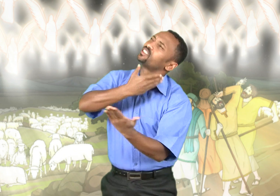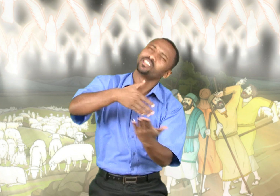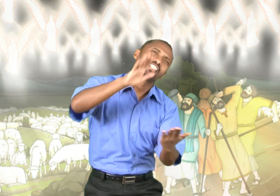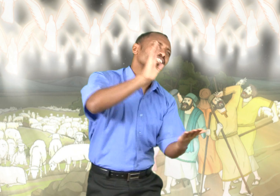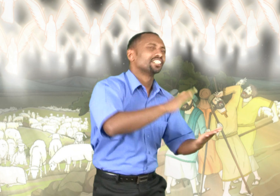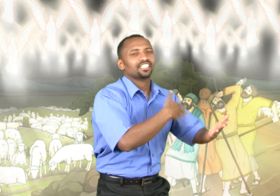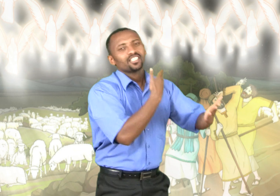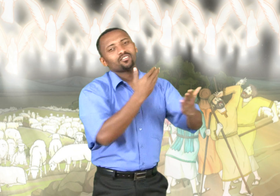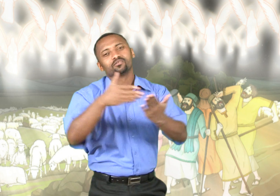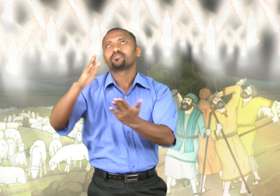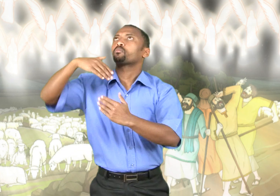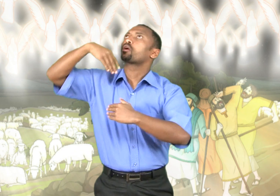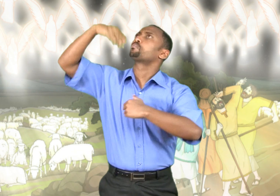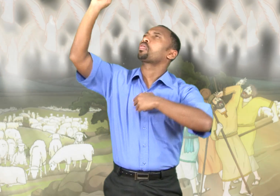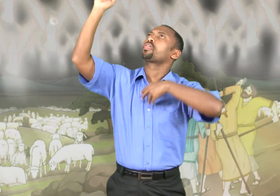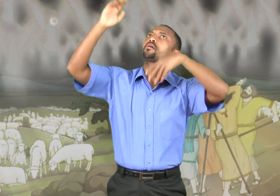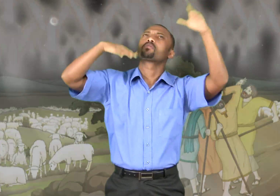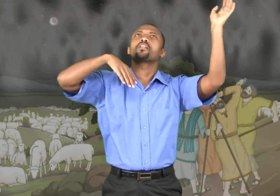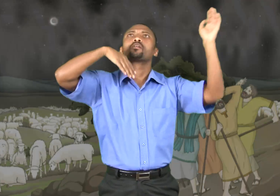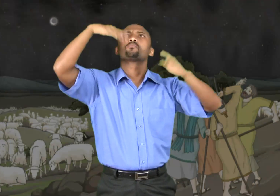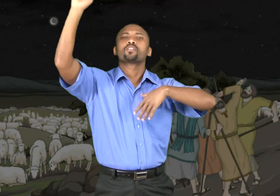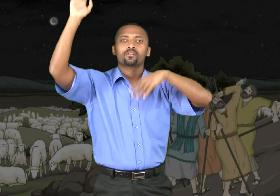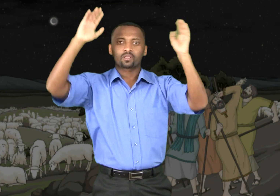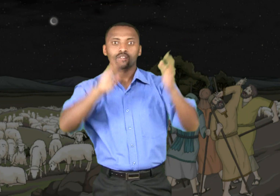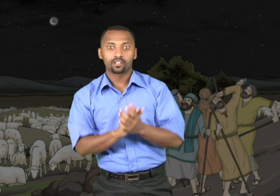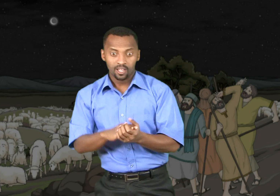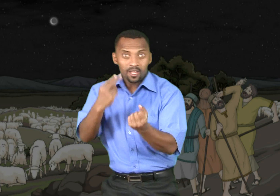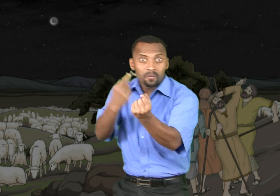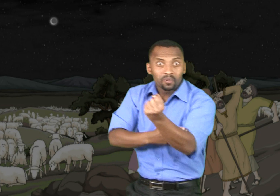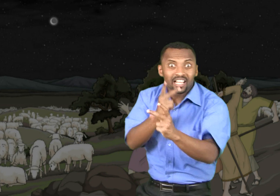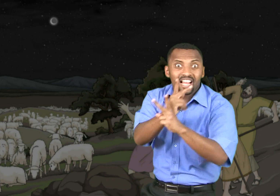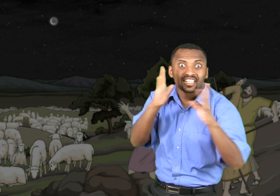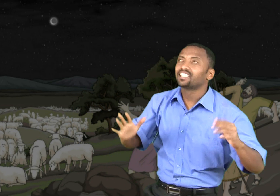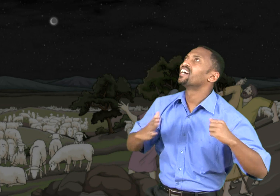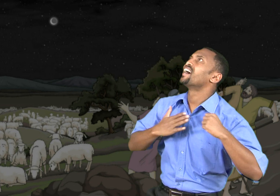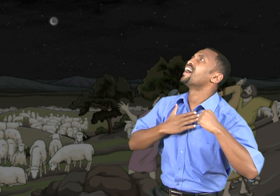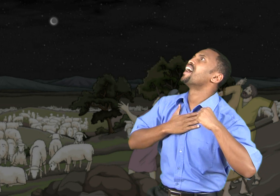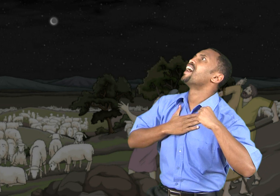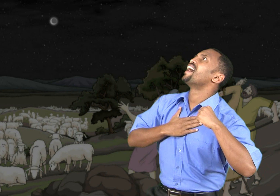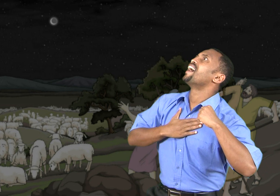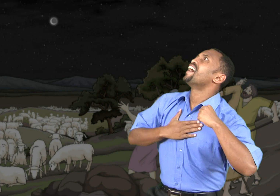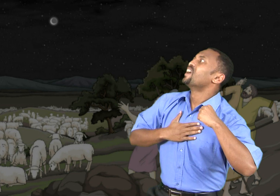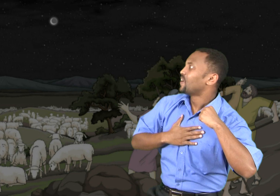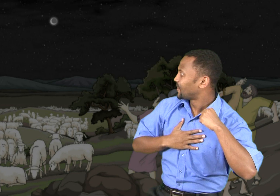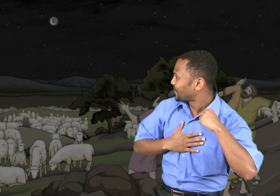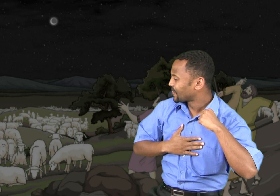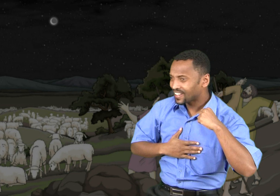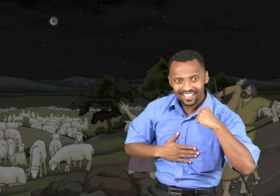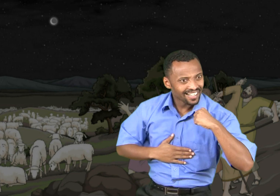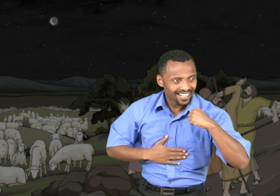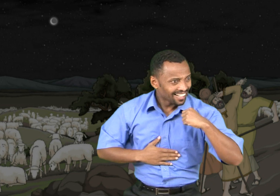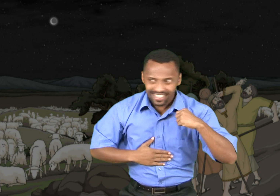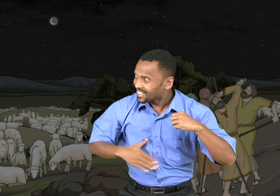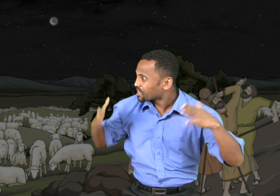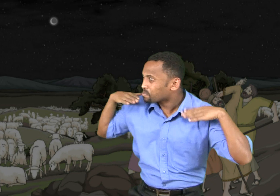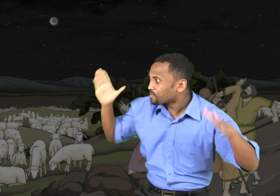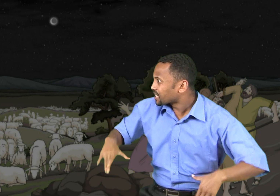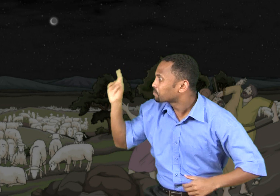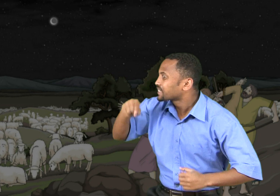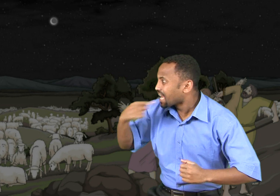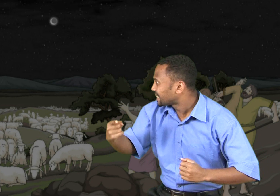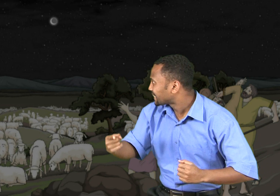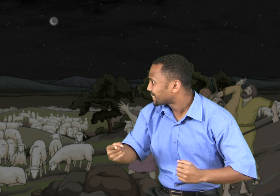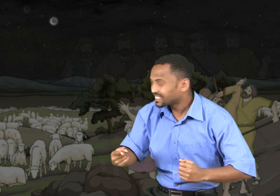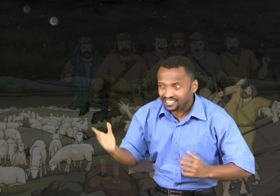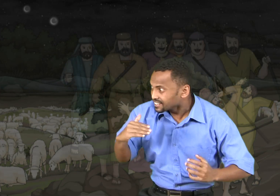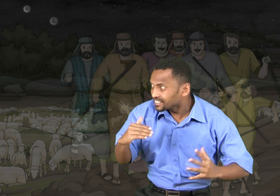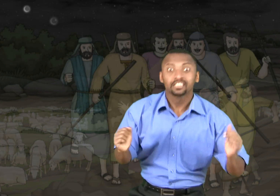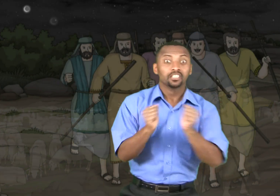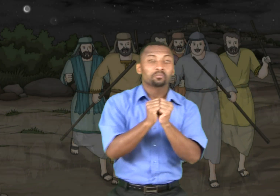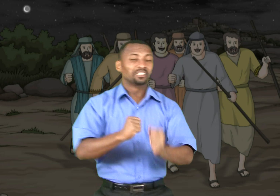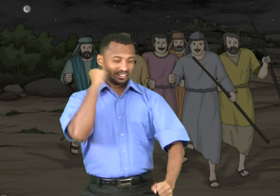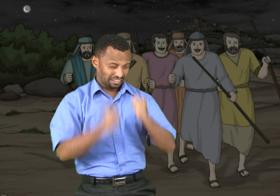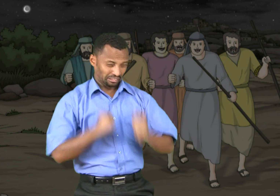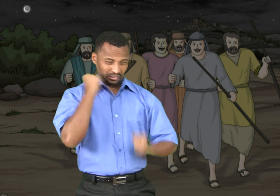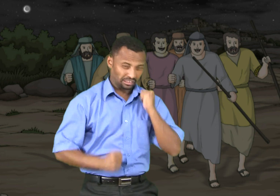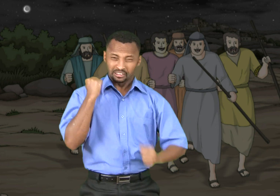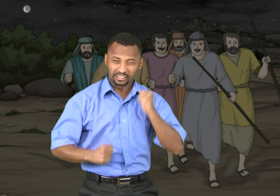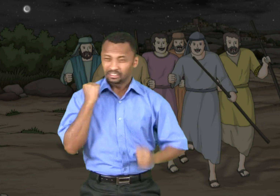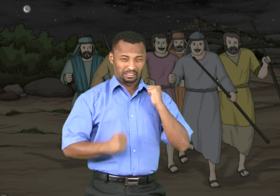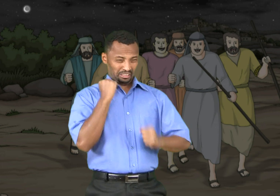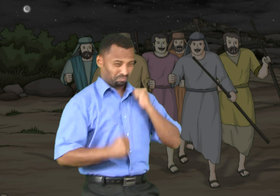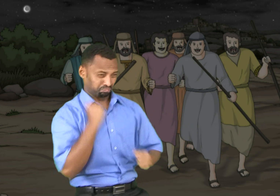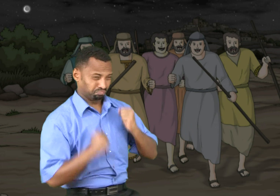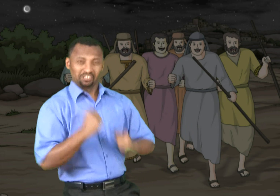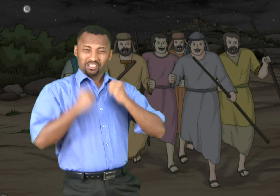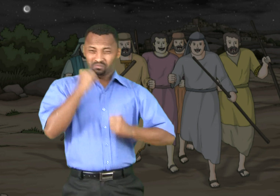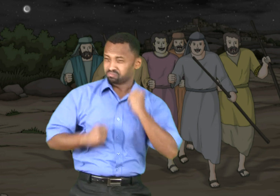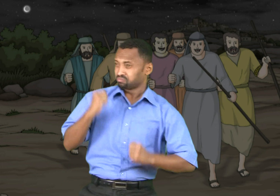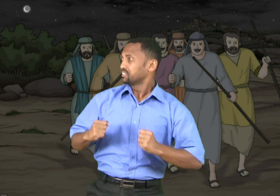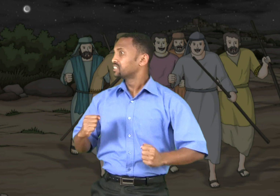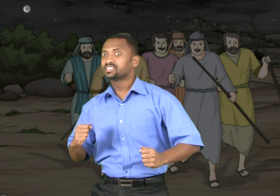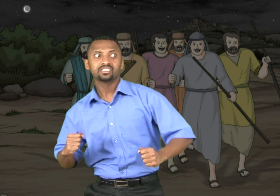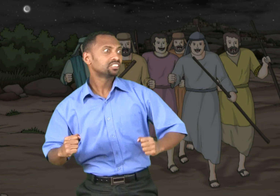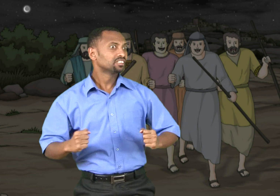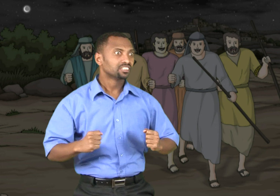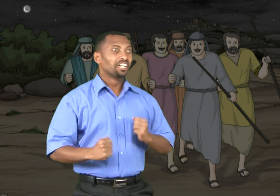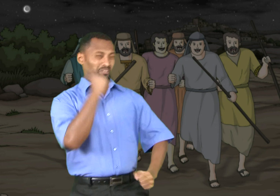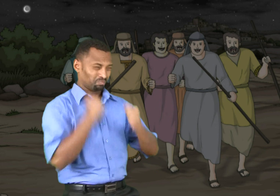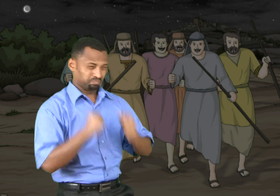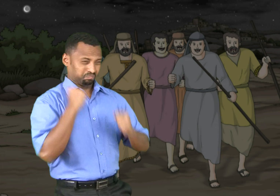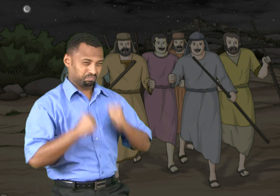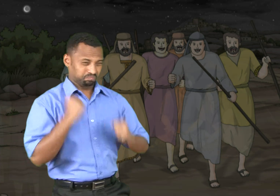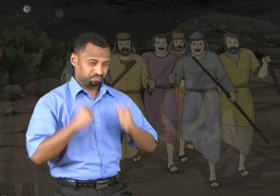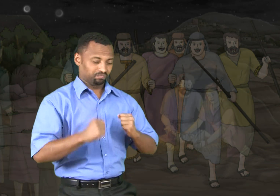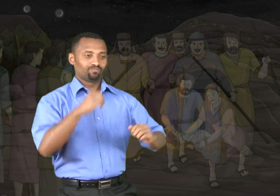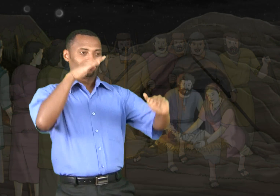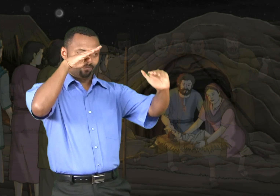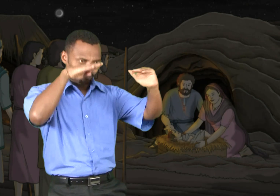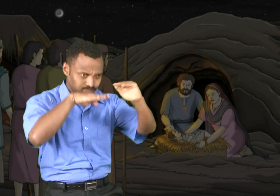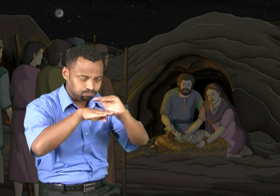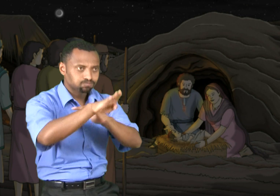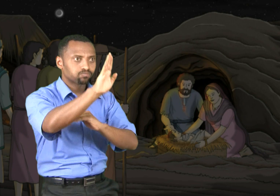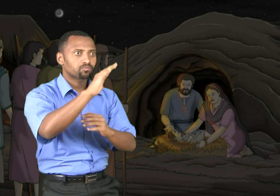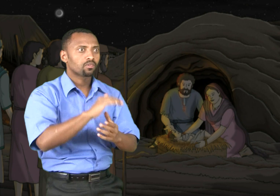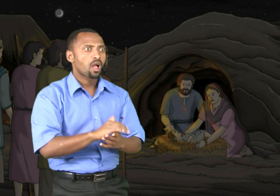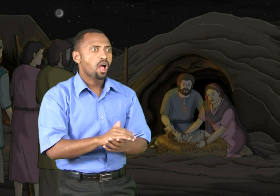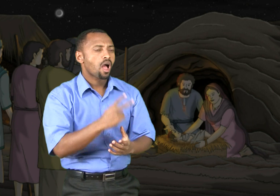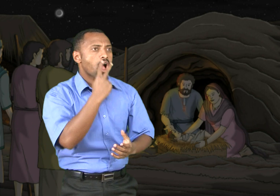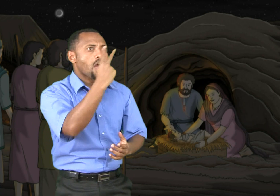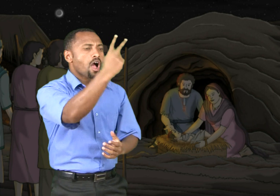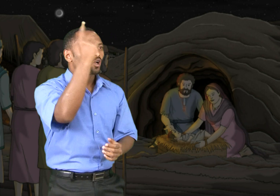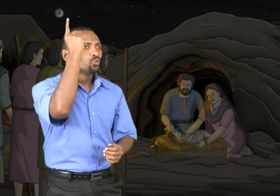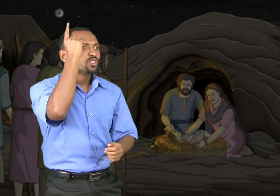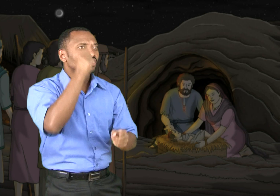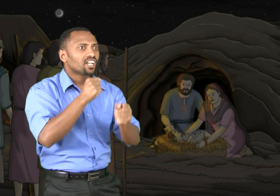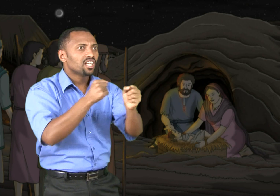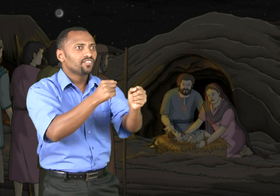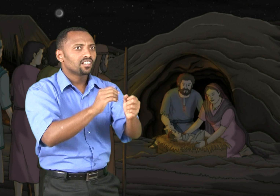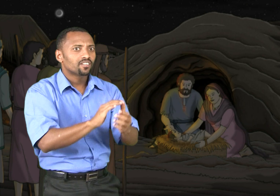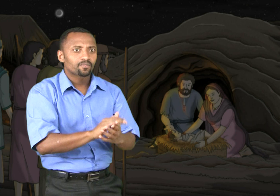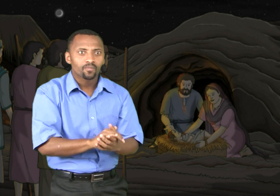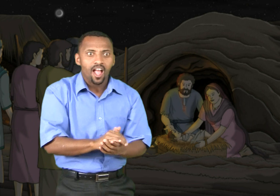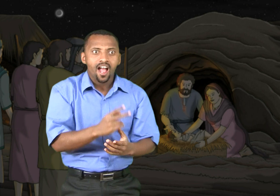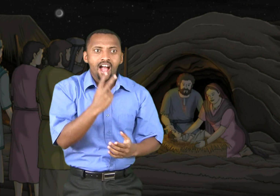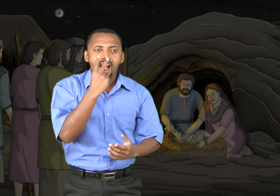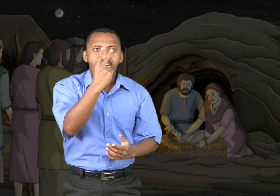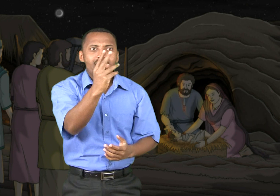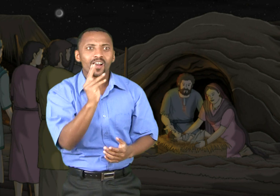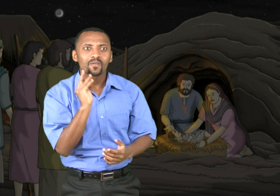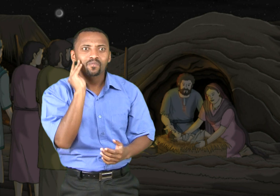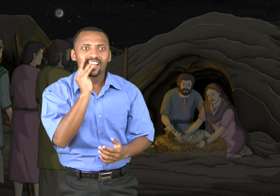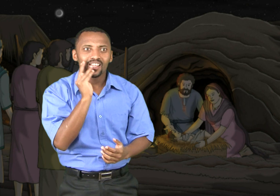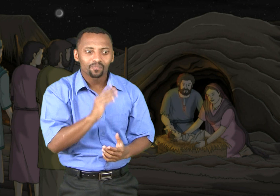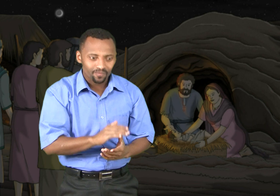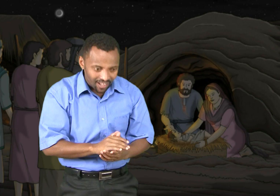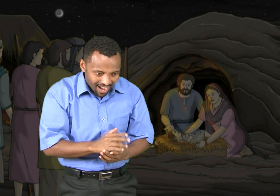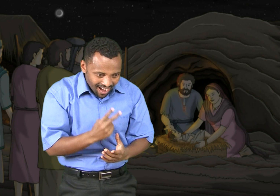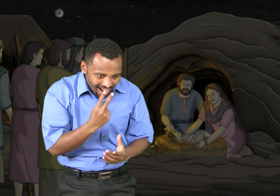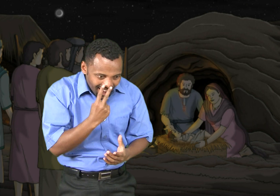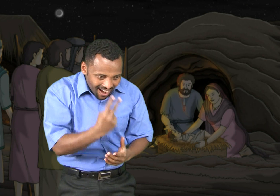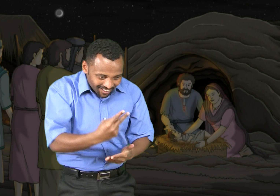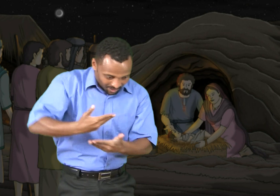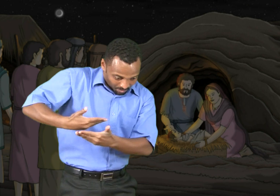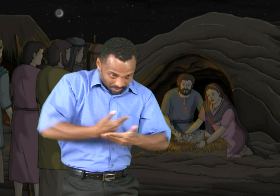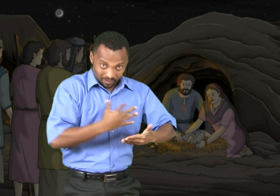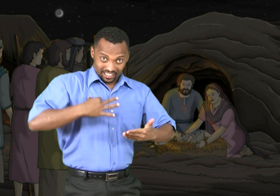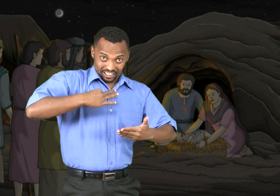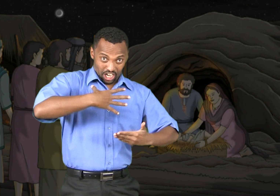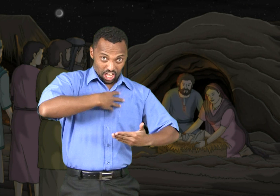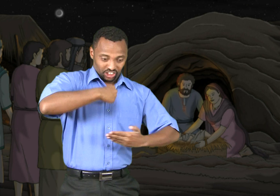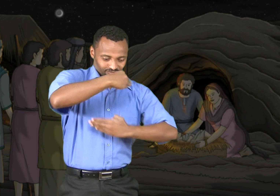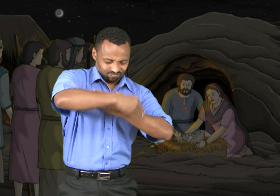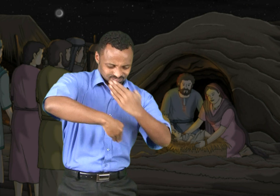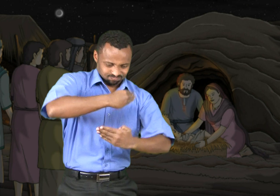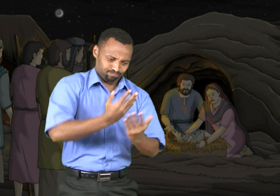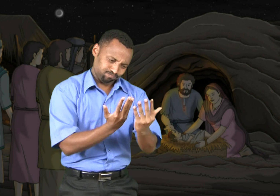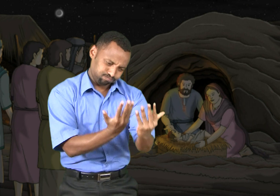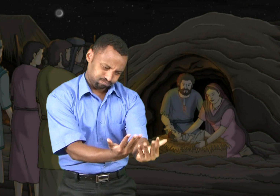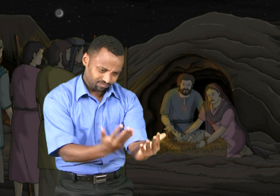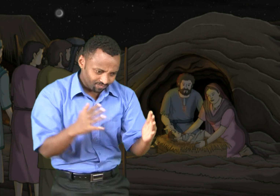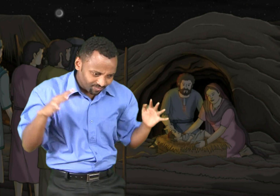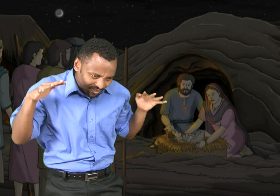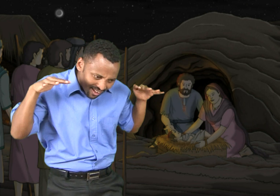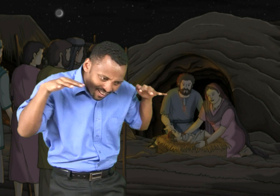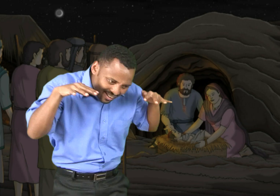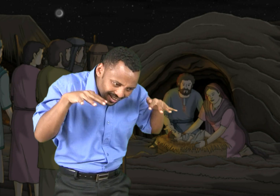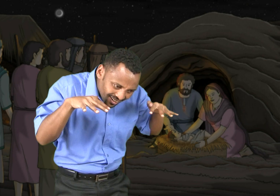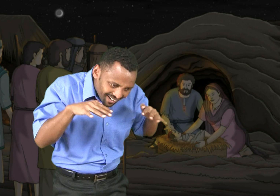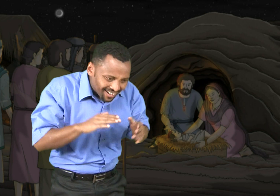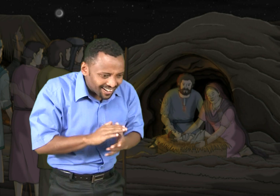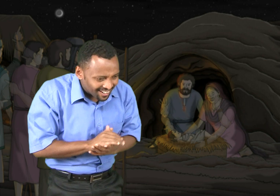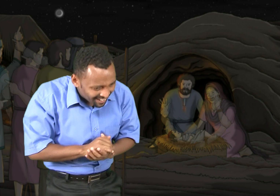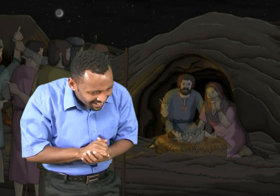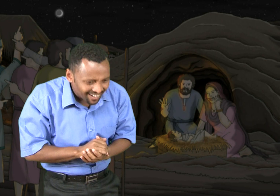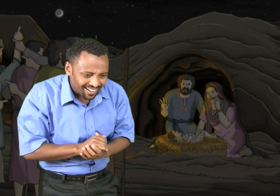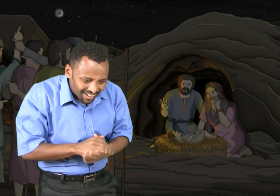When the angels had left them and gone into heaven, the shepherds said to one another, “Let us go to Bethlehem and see this thing that has happened, which the Lord has made known to us.” So they hurried off and found Mary and Joseph and the Baby, who was lying in the manger.